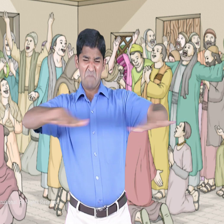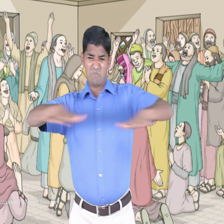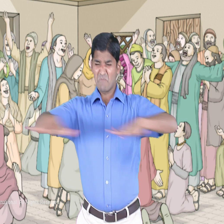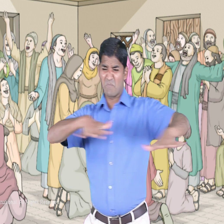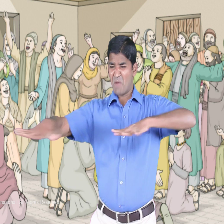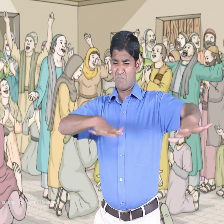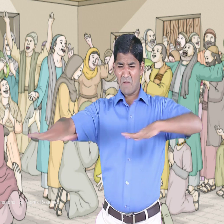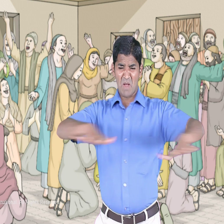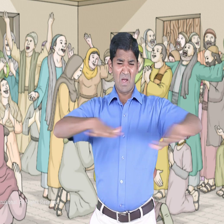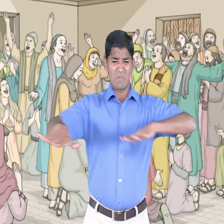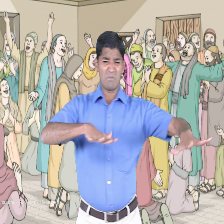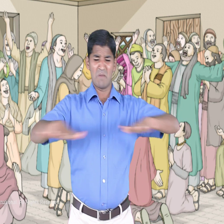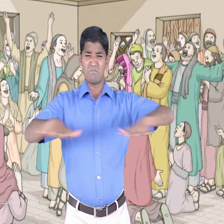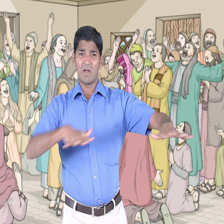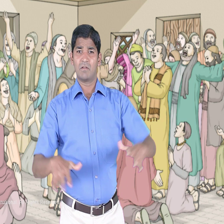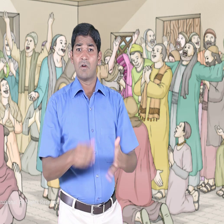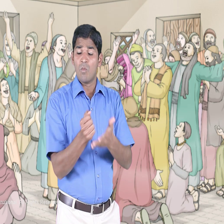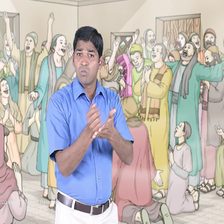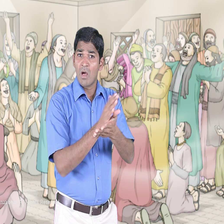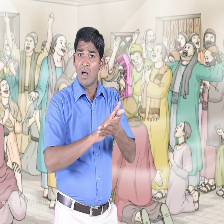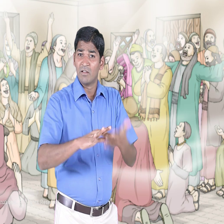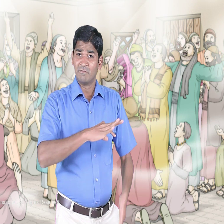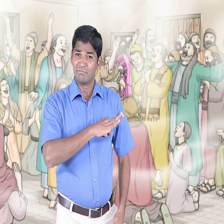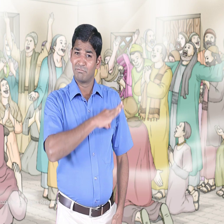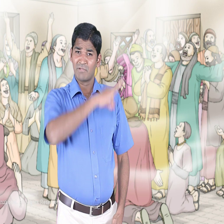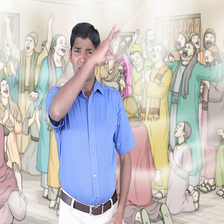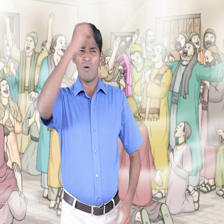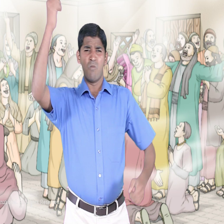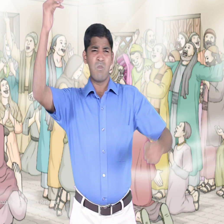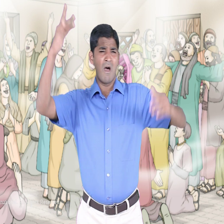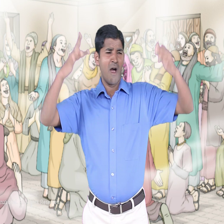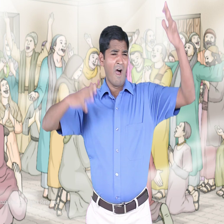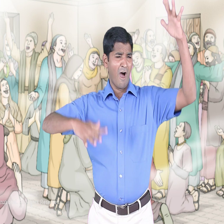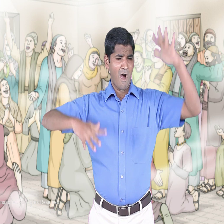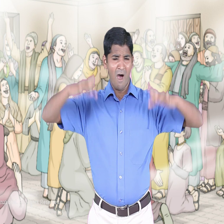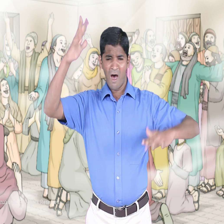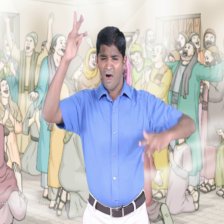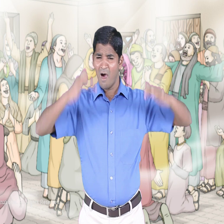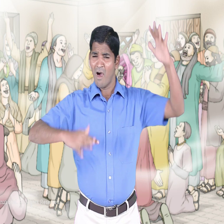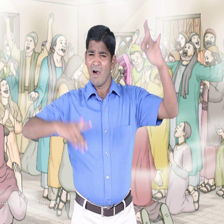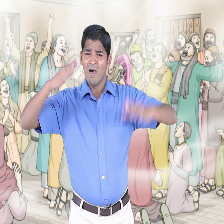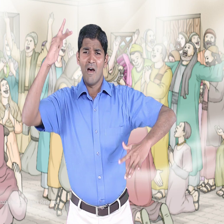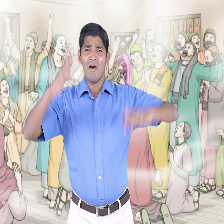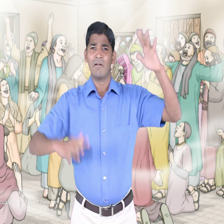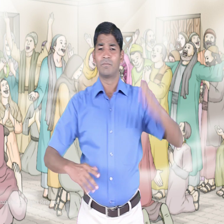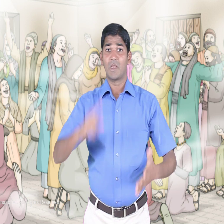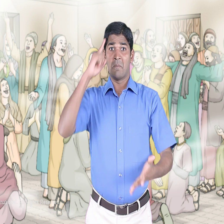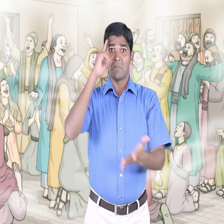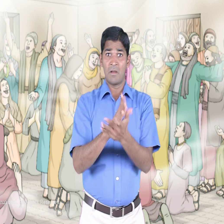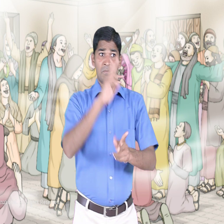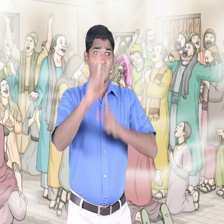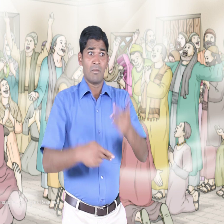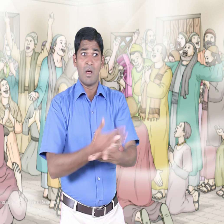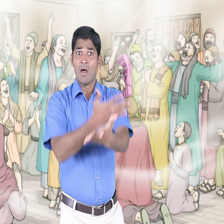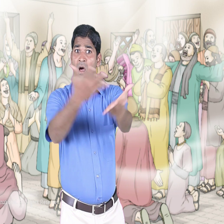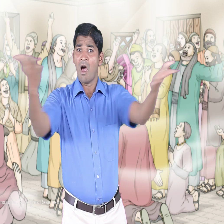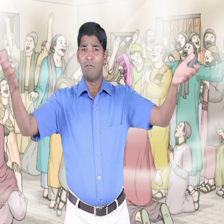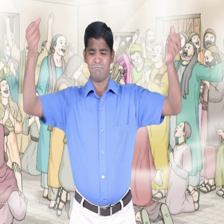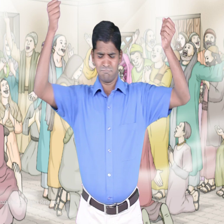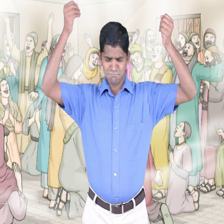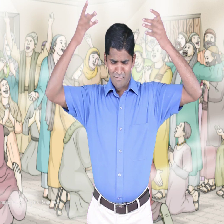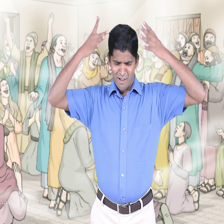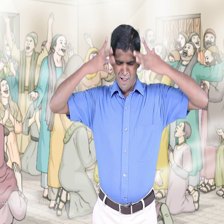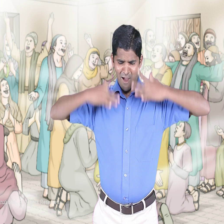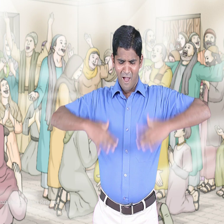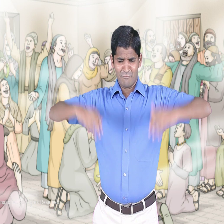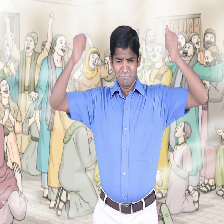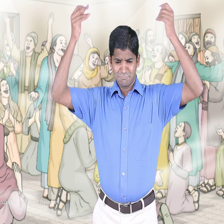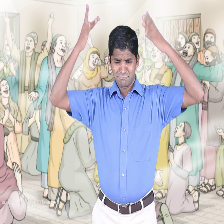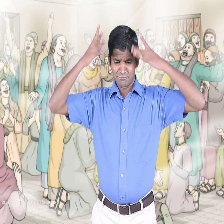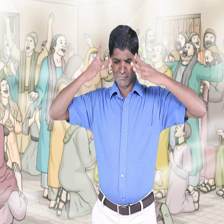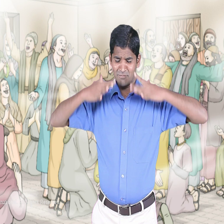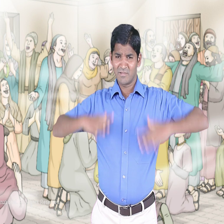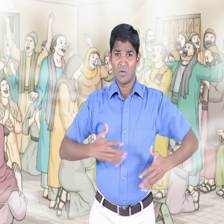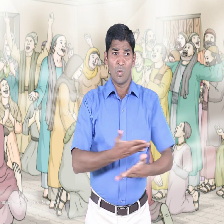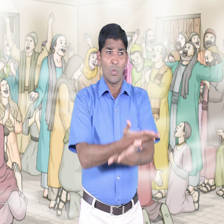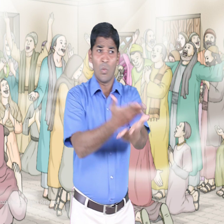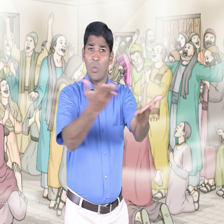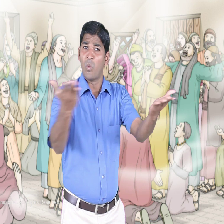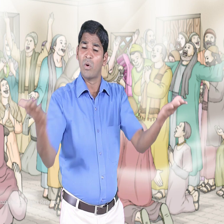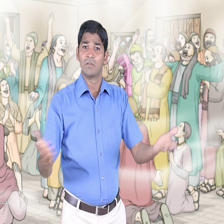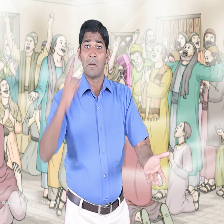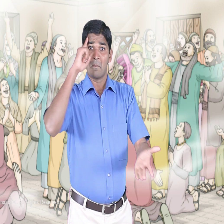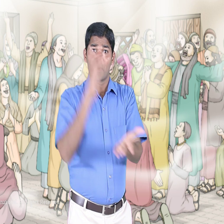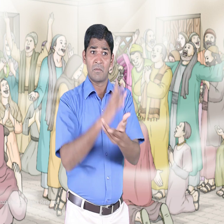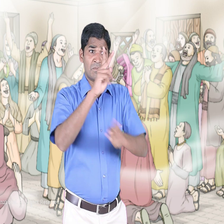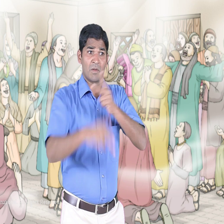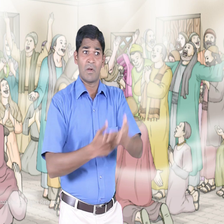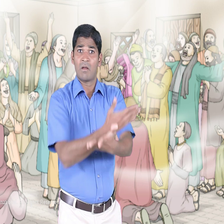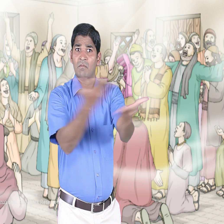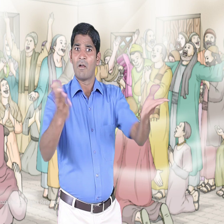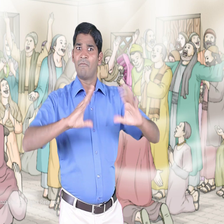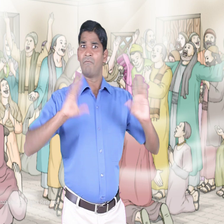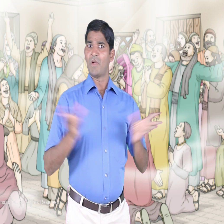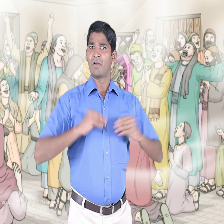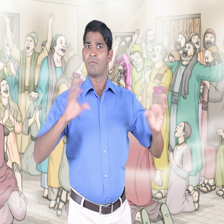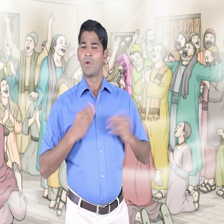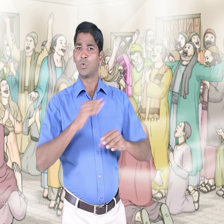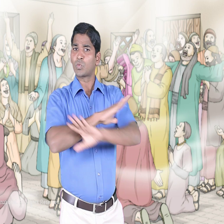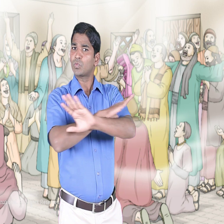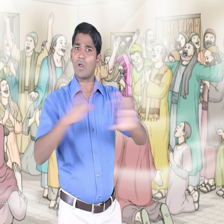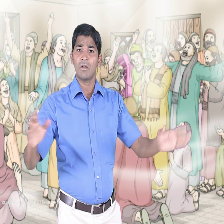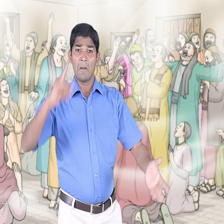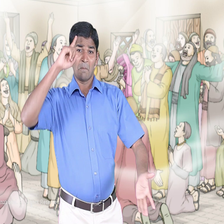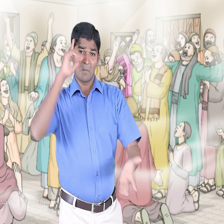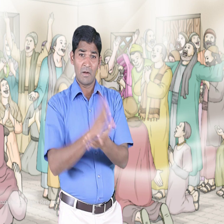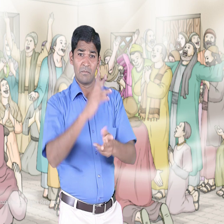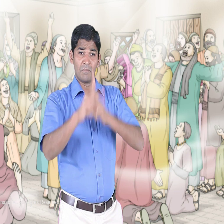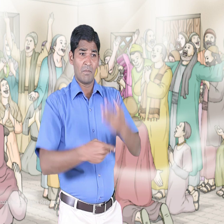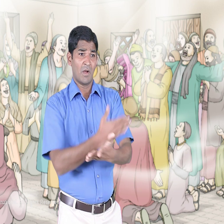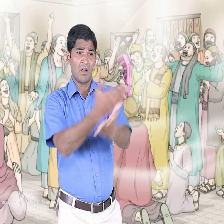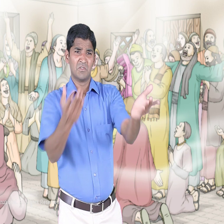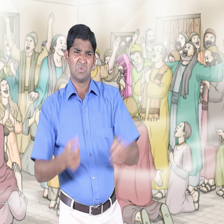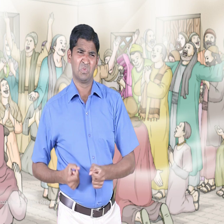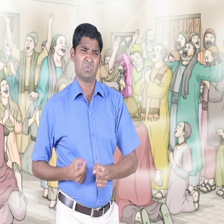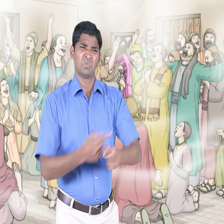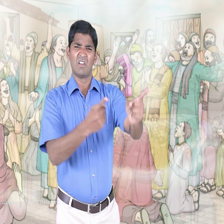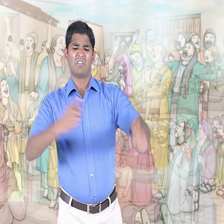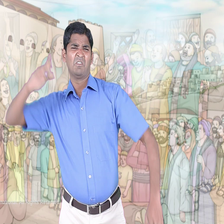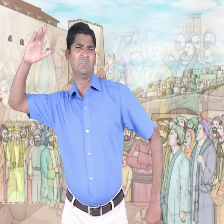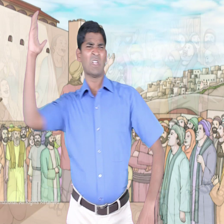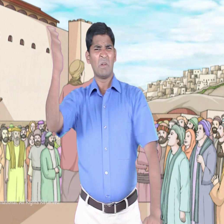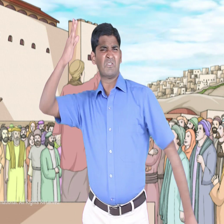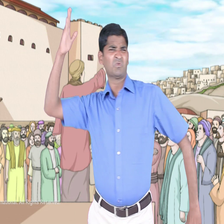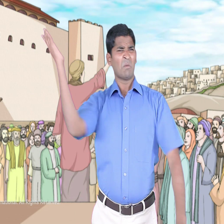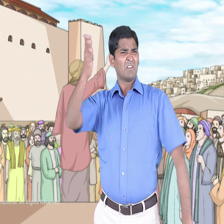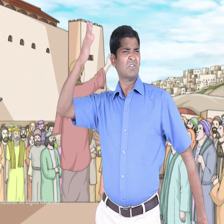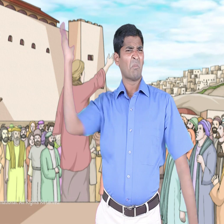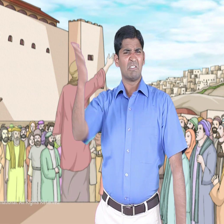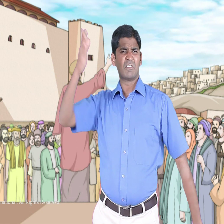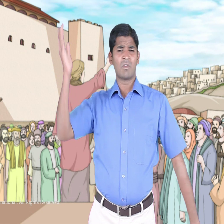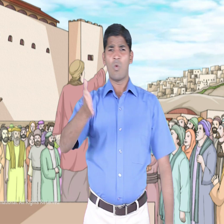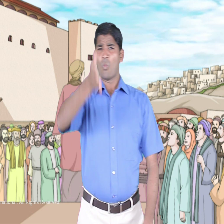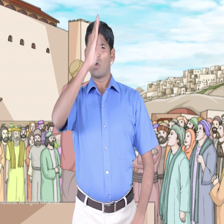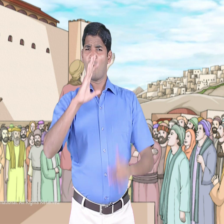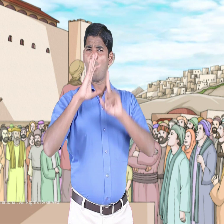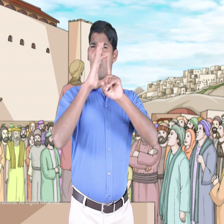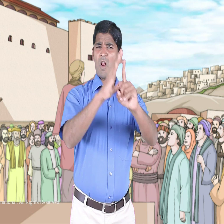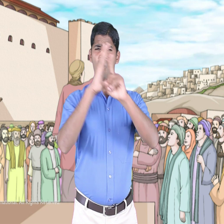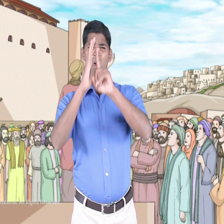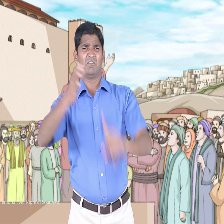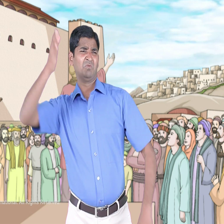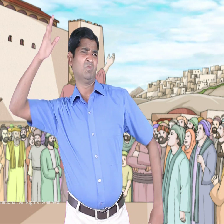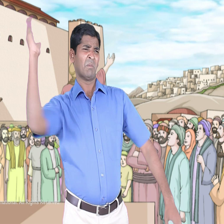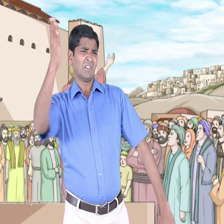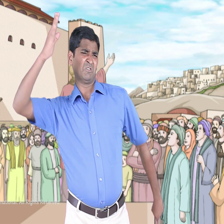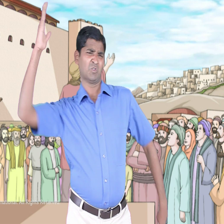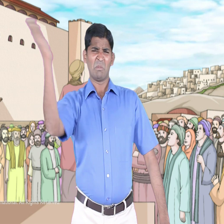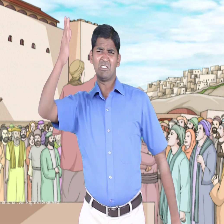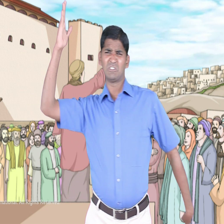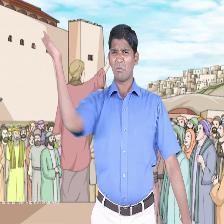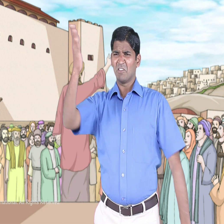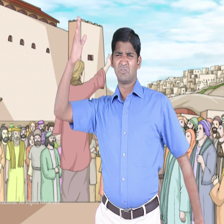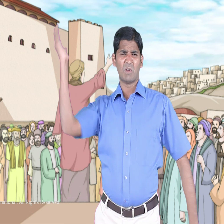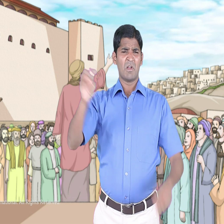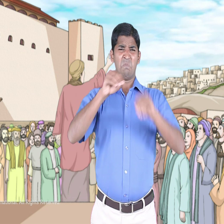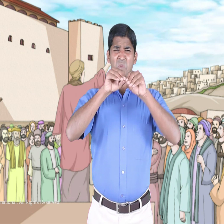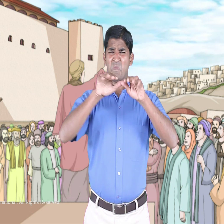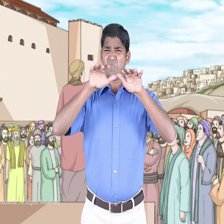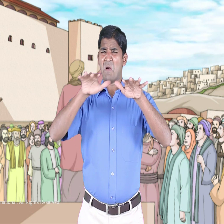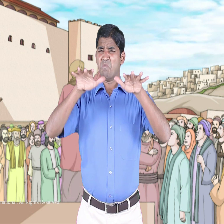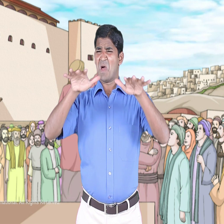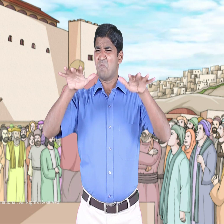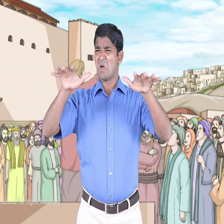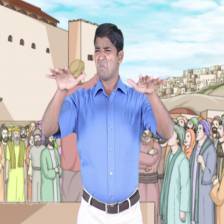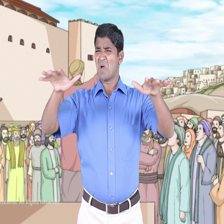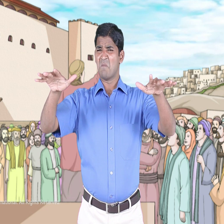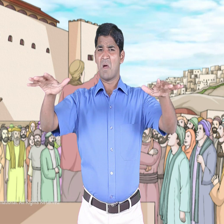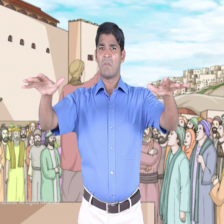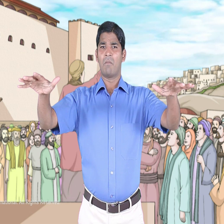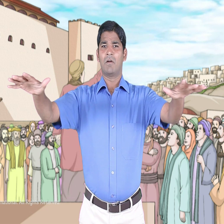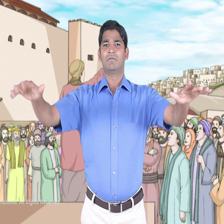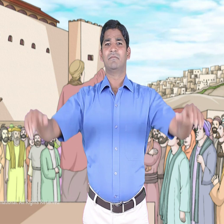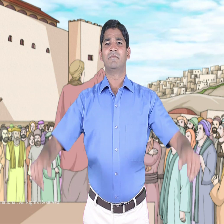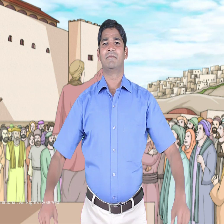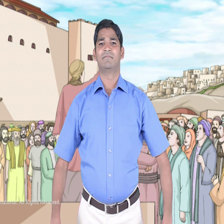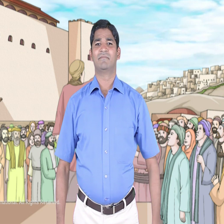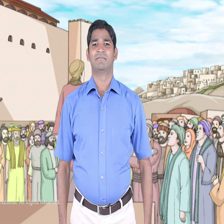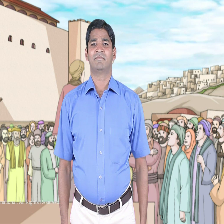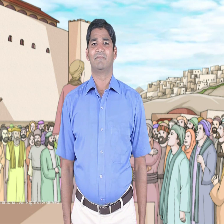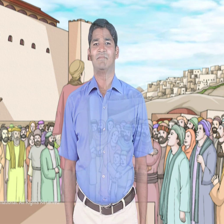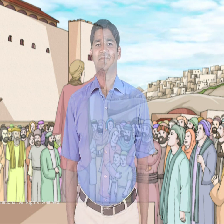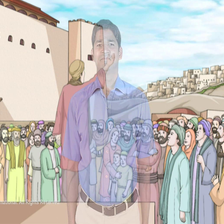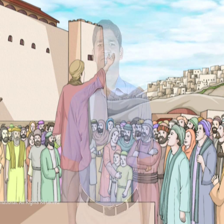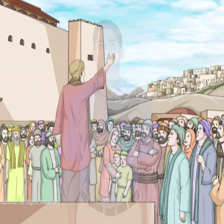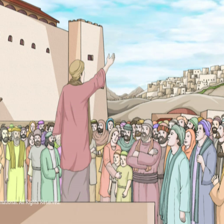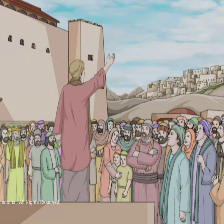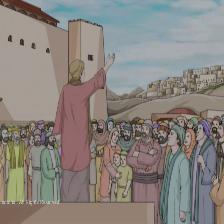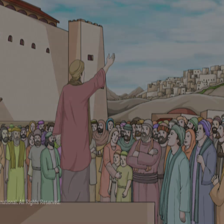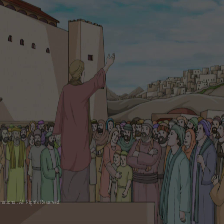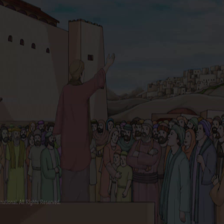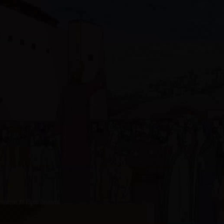After they had prayed, their meeting place was shaken, and they were all filled with the Holy Spirit and spoke the word of God boldly.